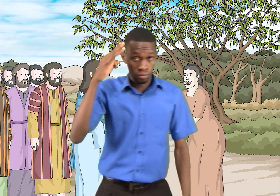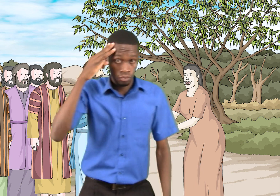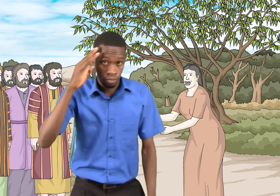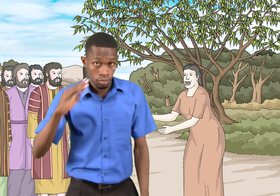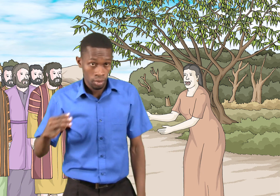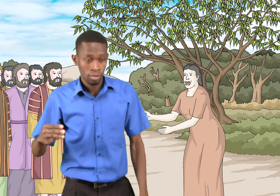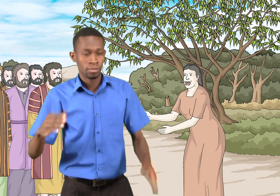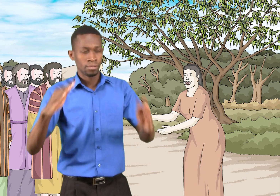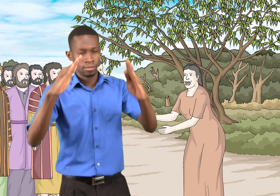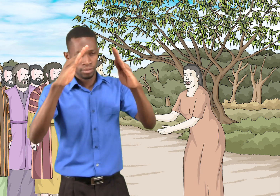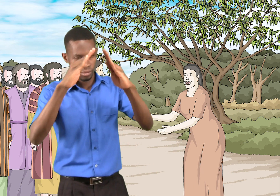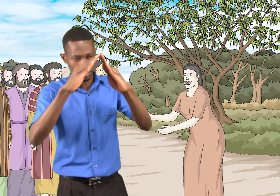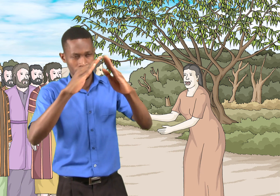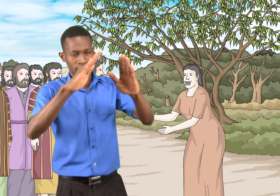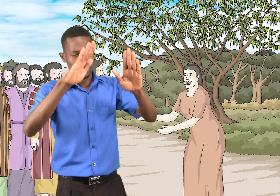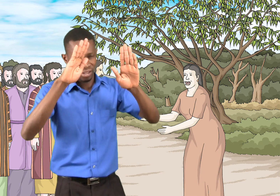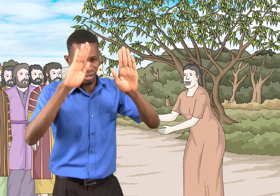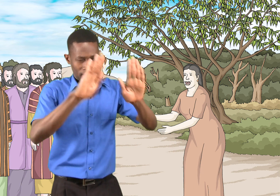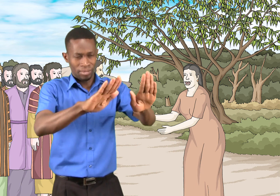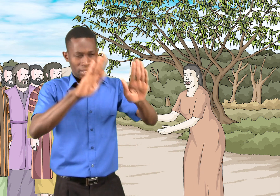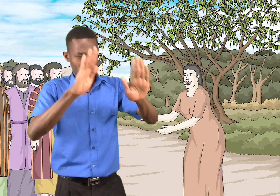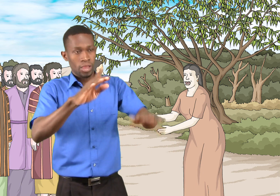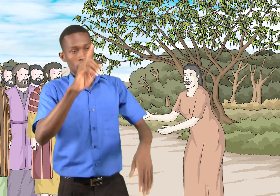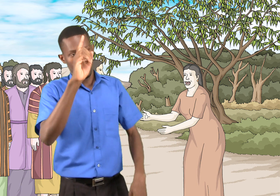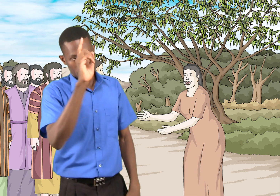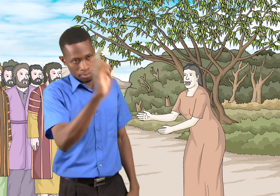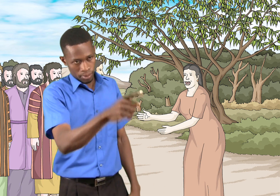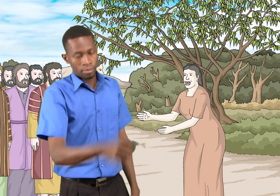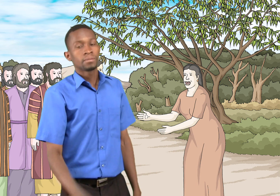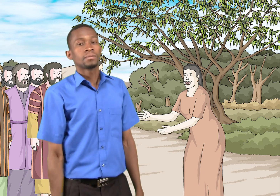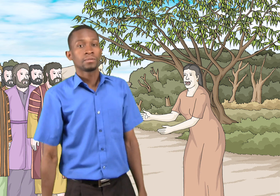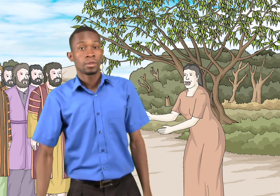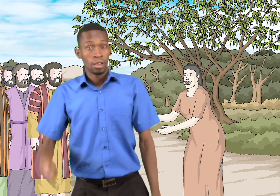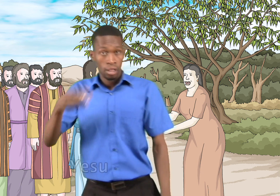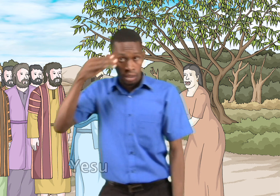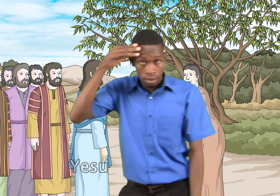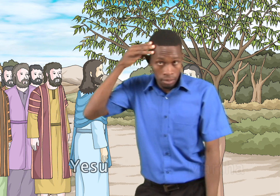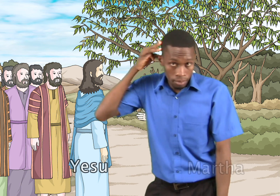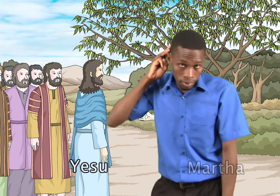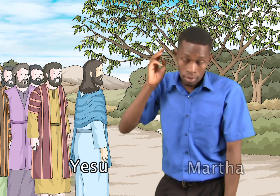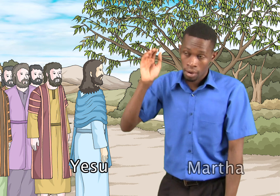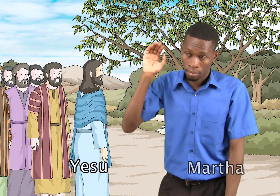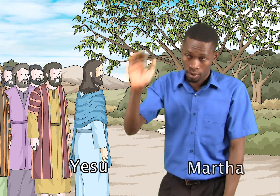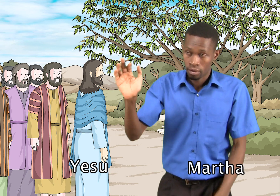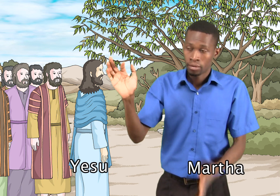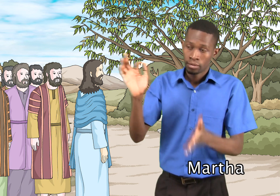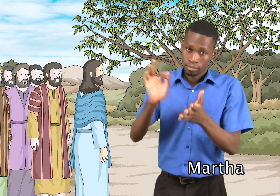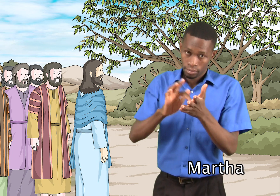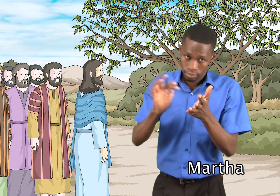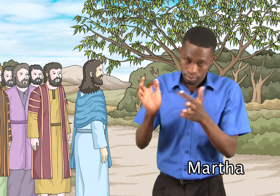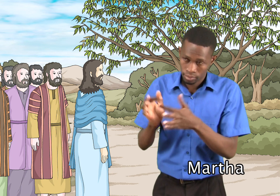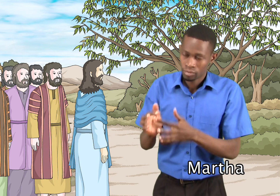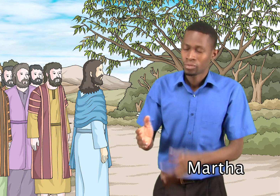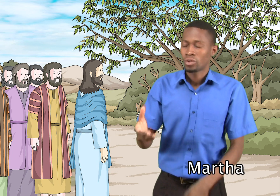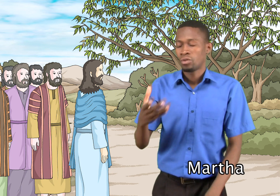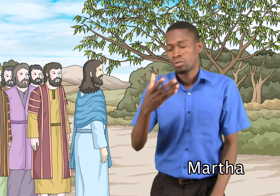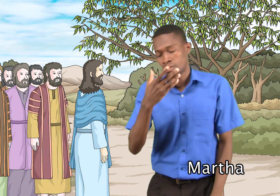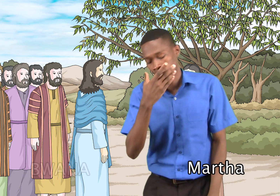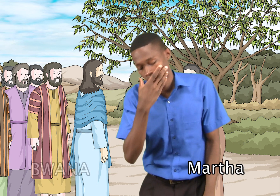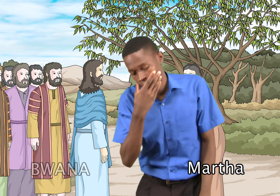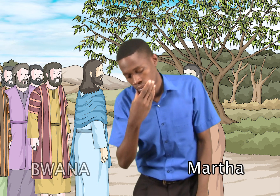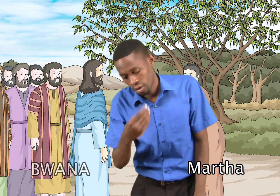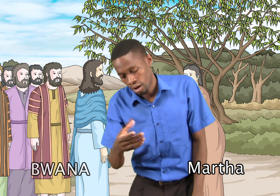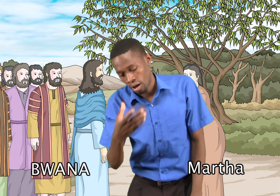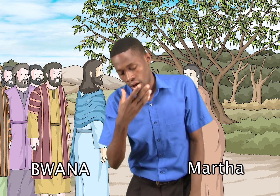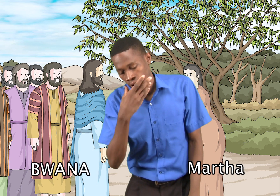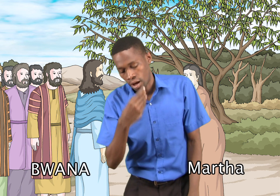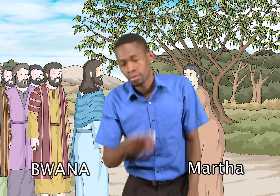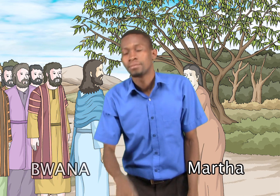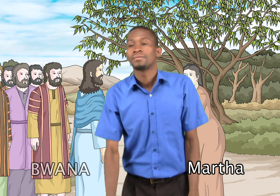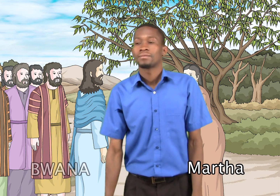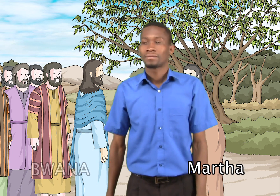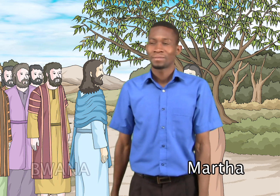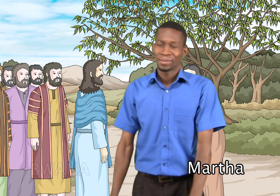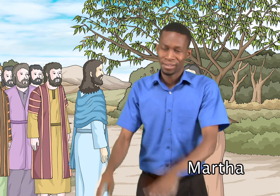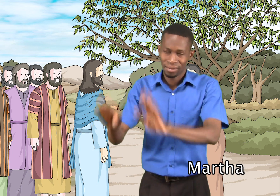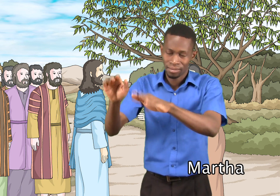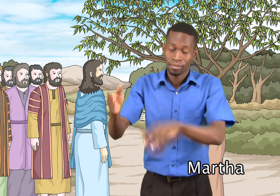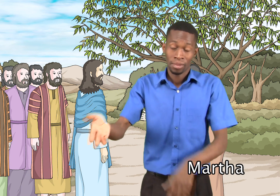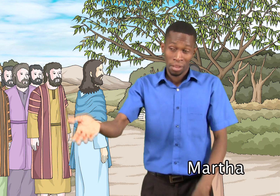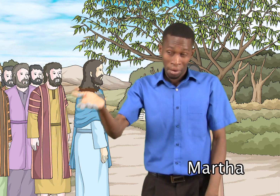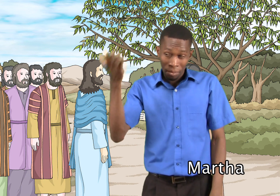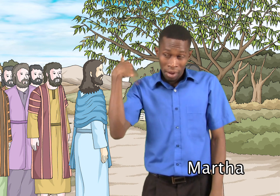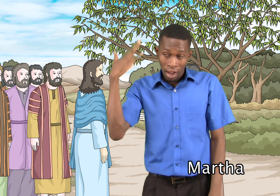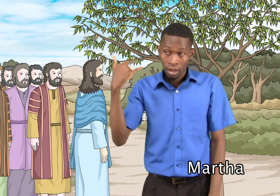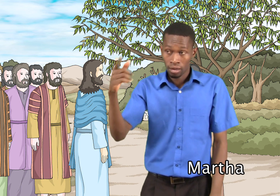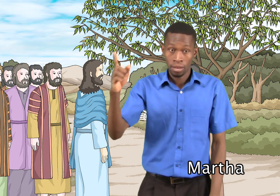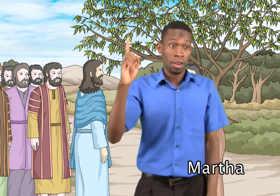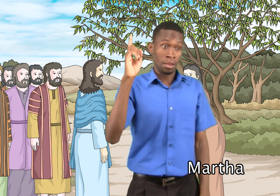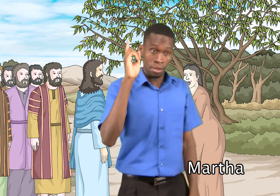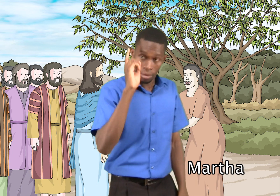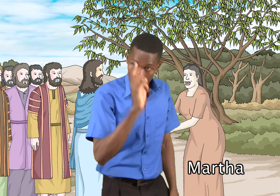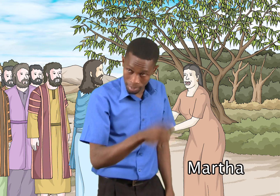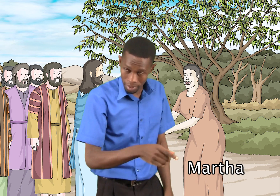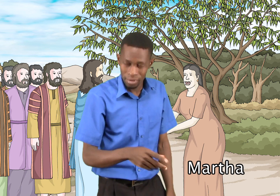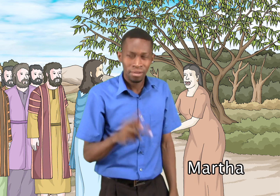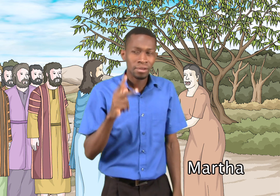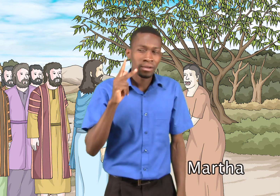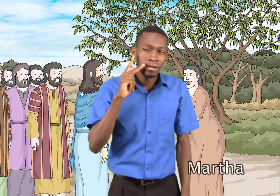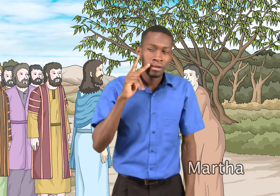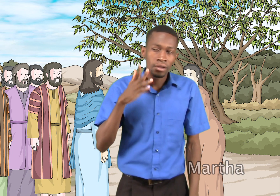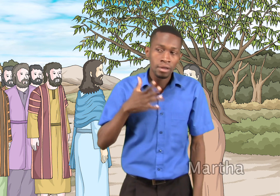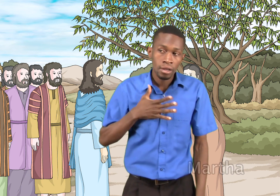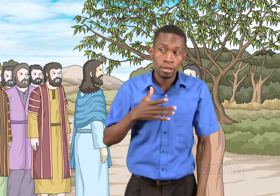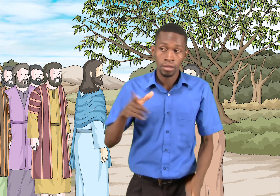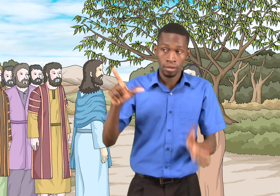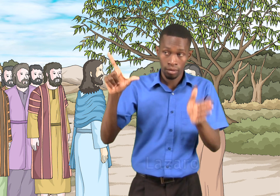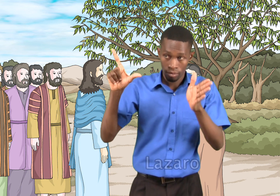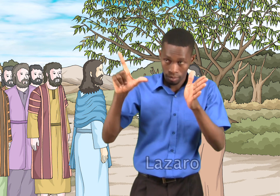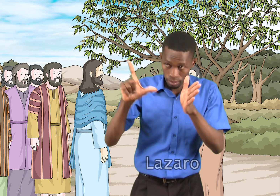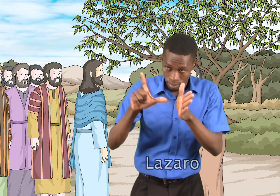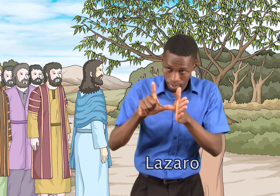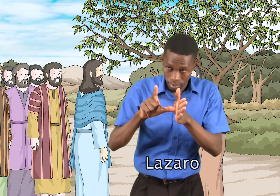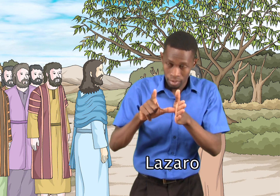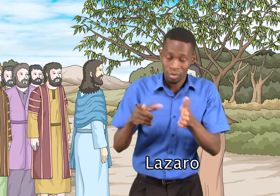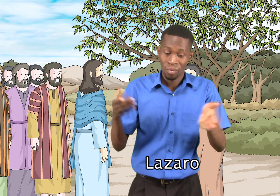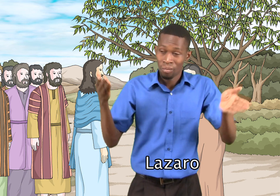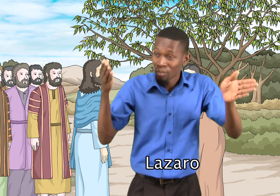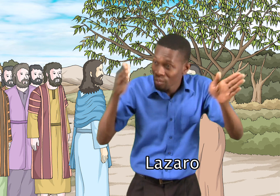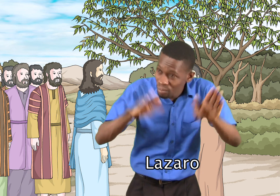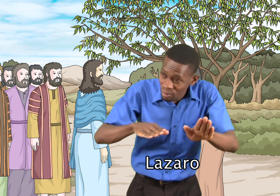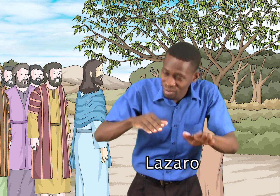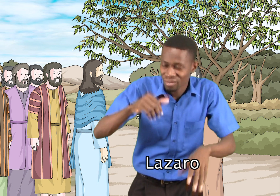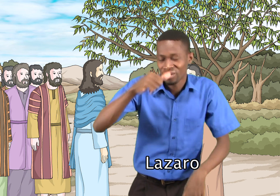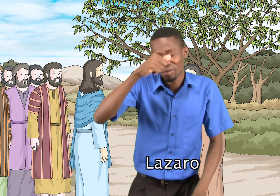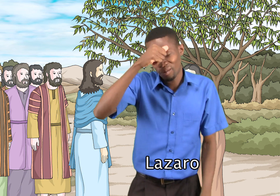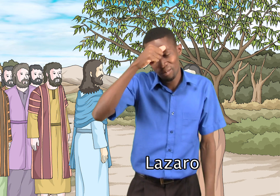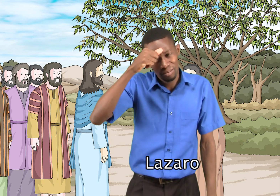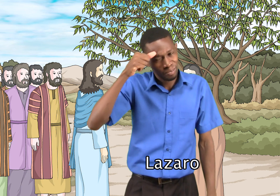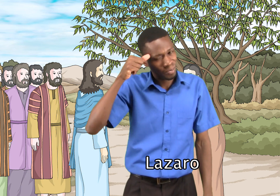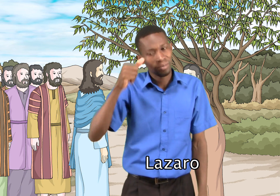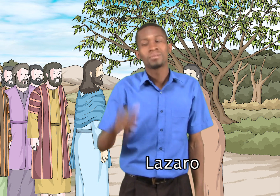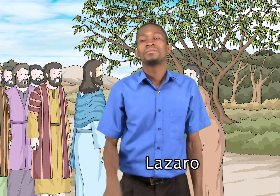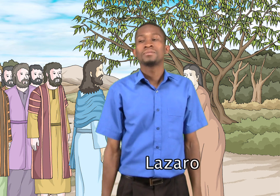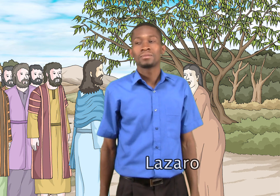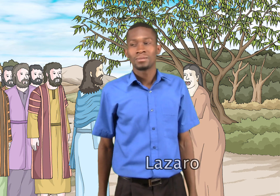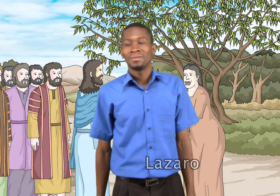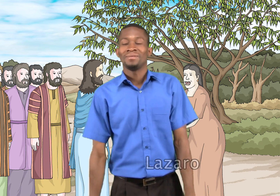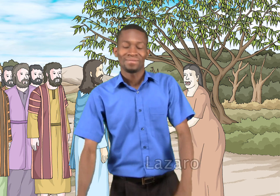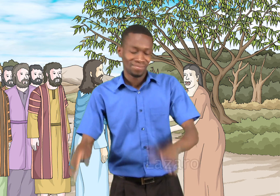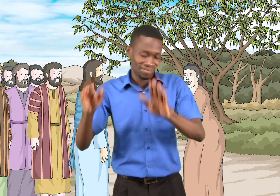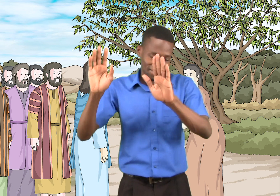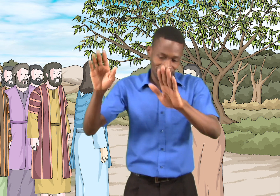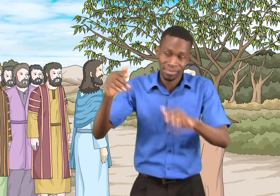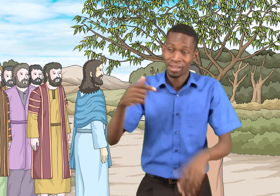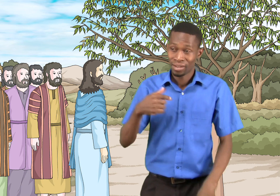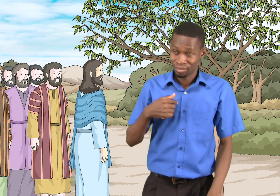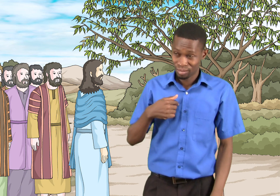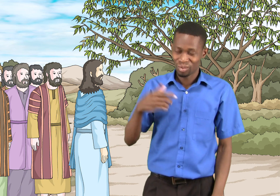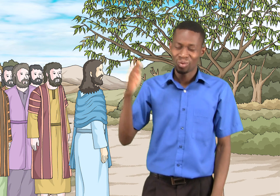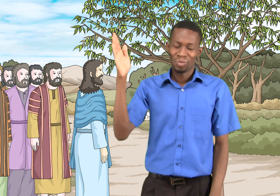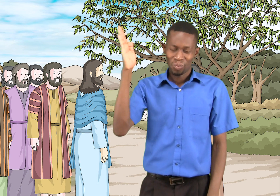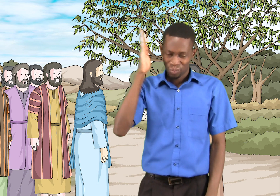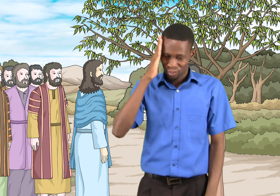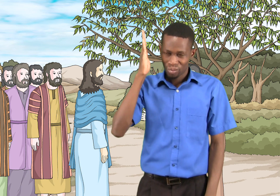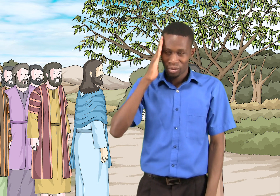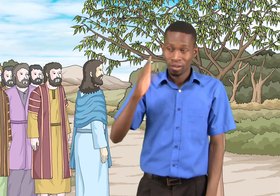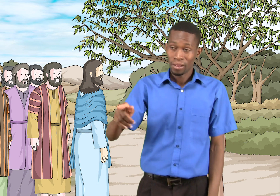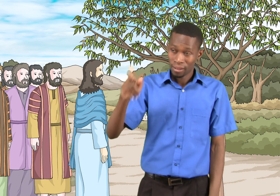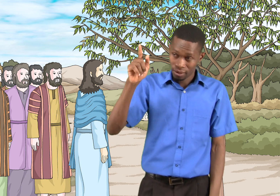Martha said to Jesus, “Lord, if You had been here, my brother would not have died.